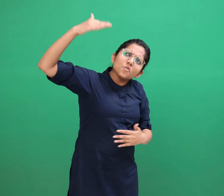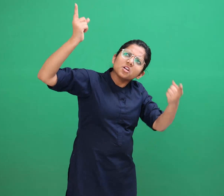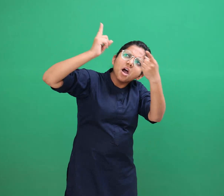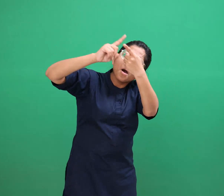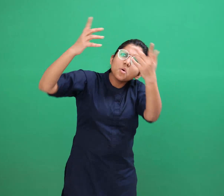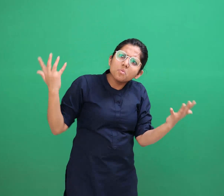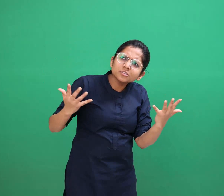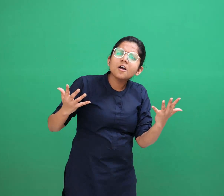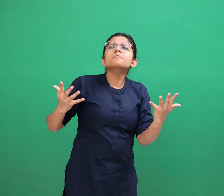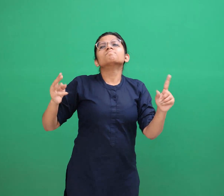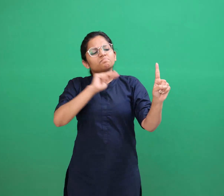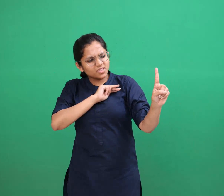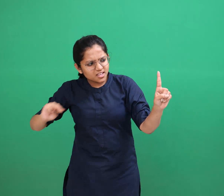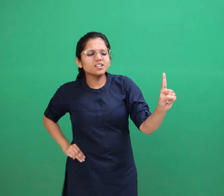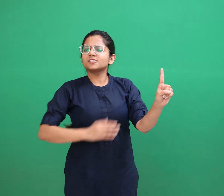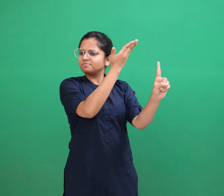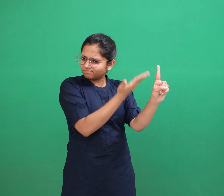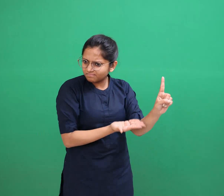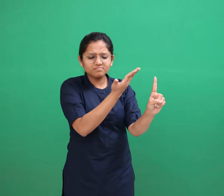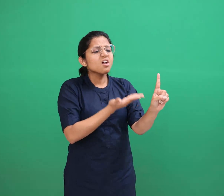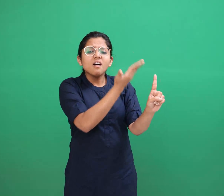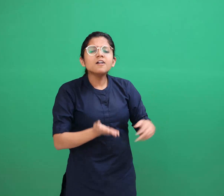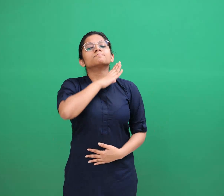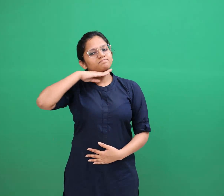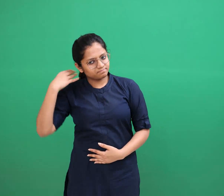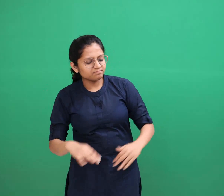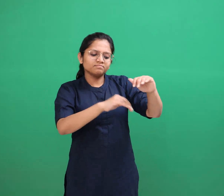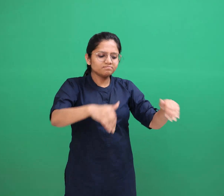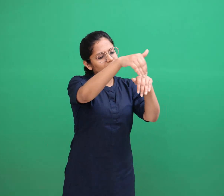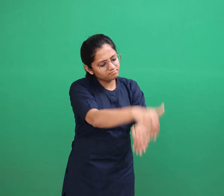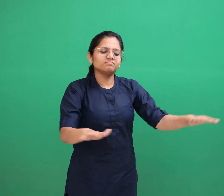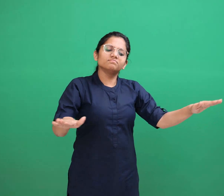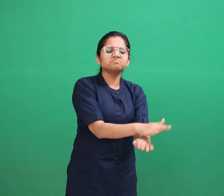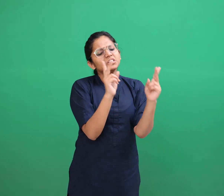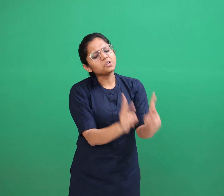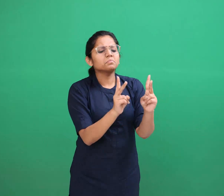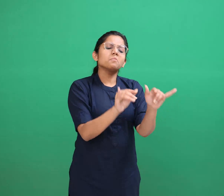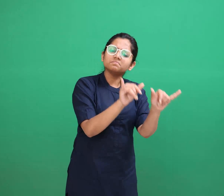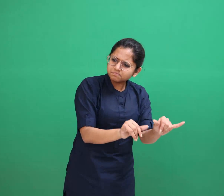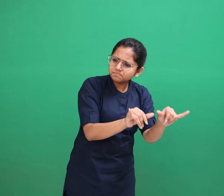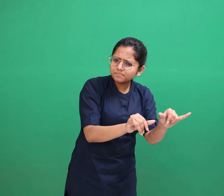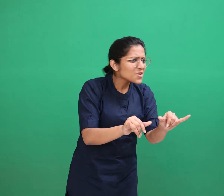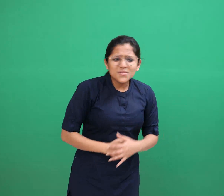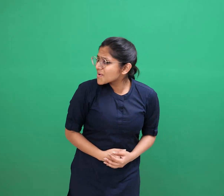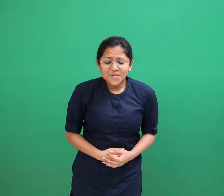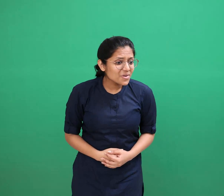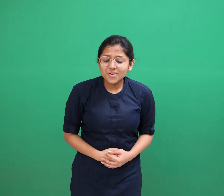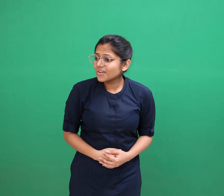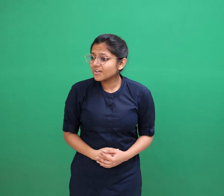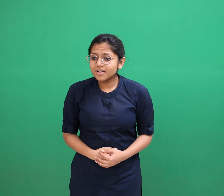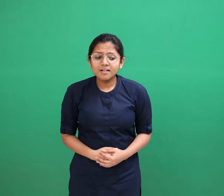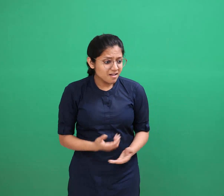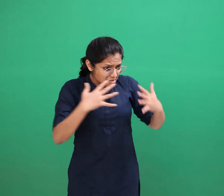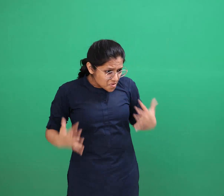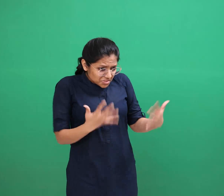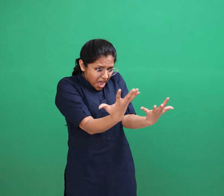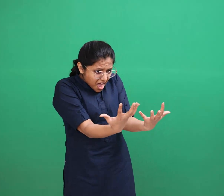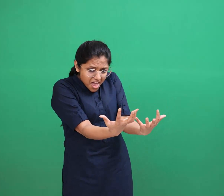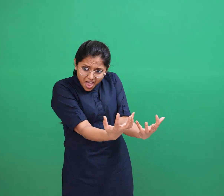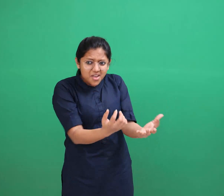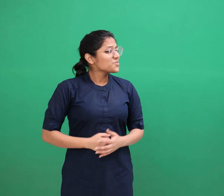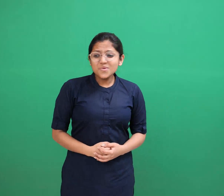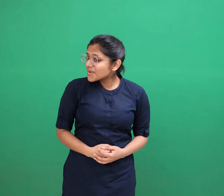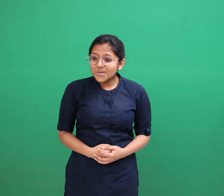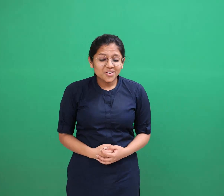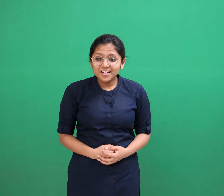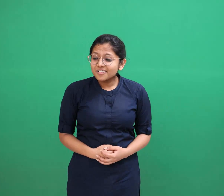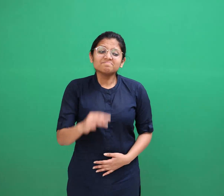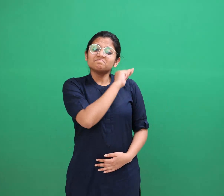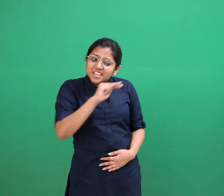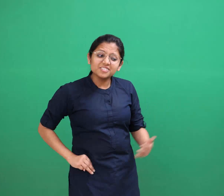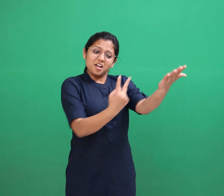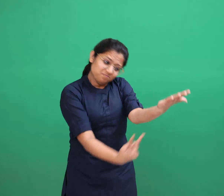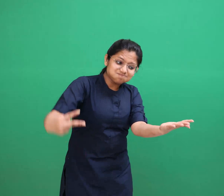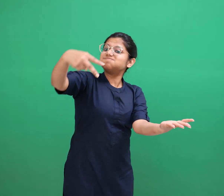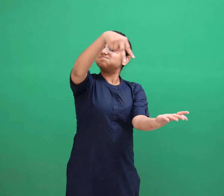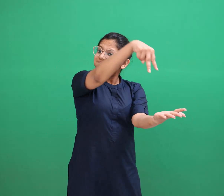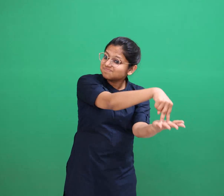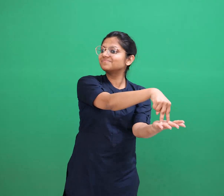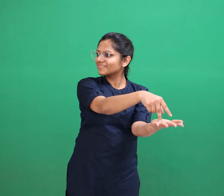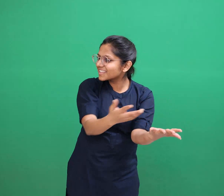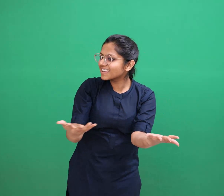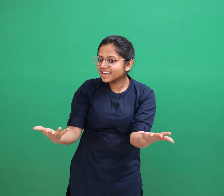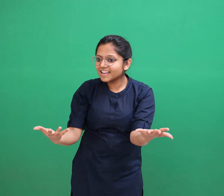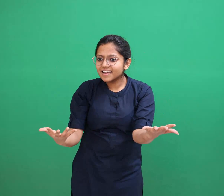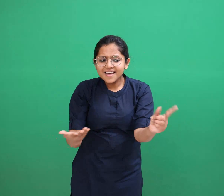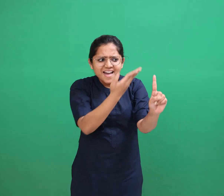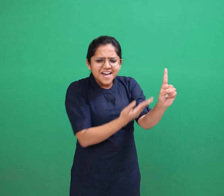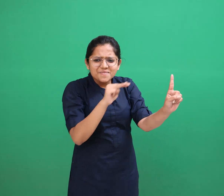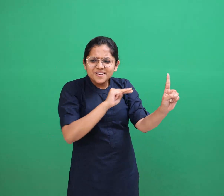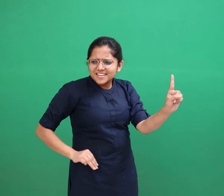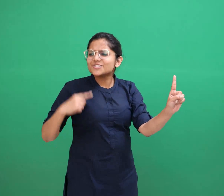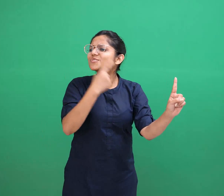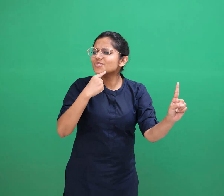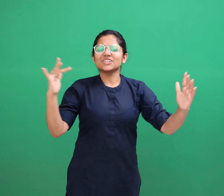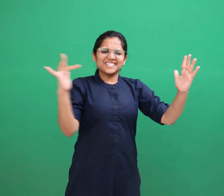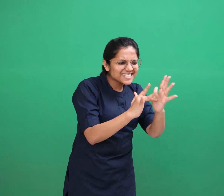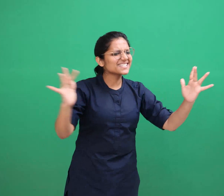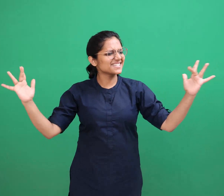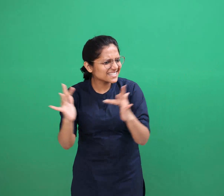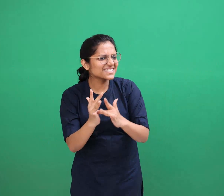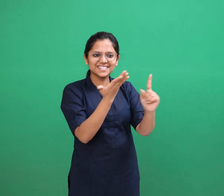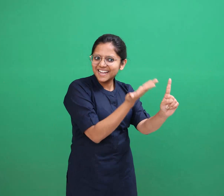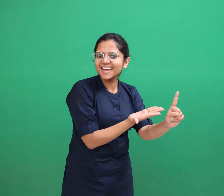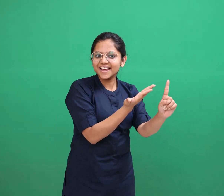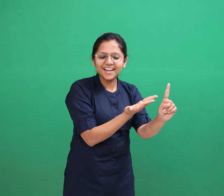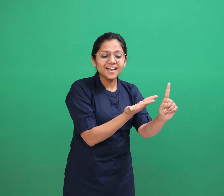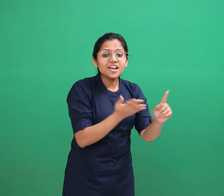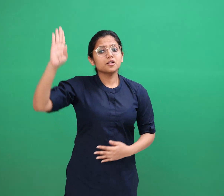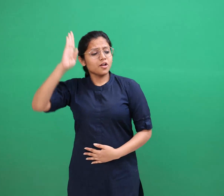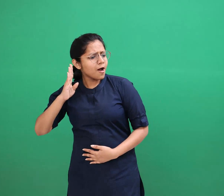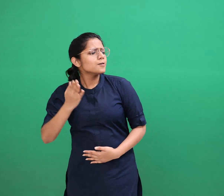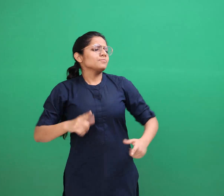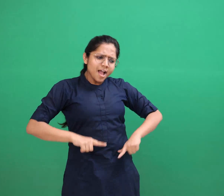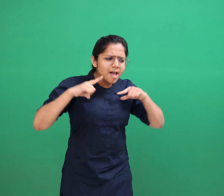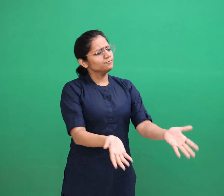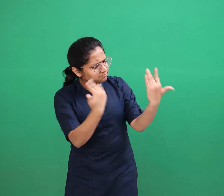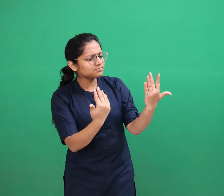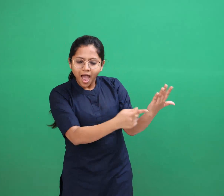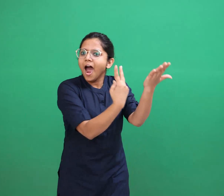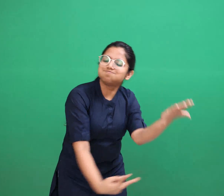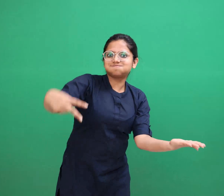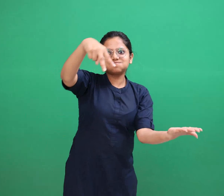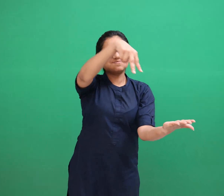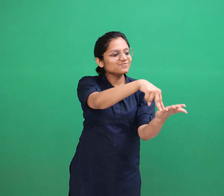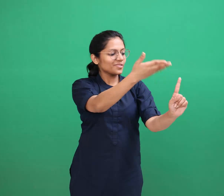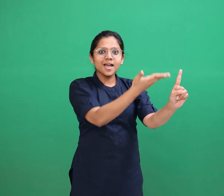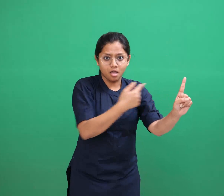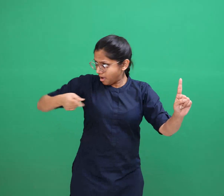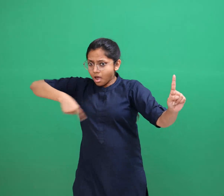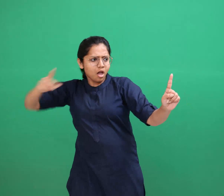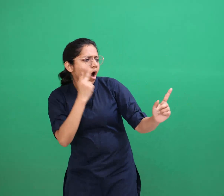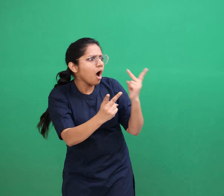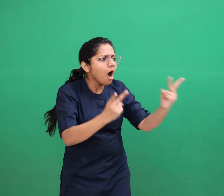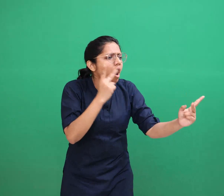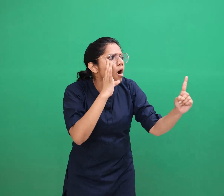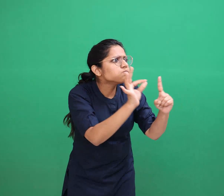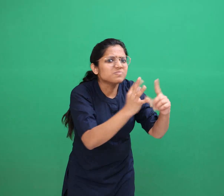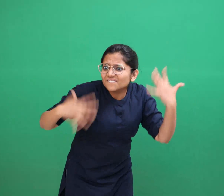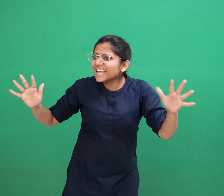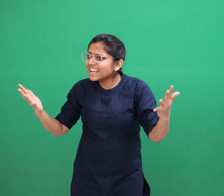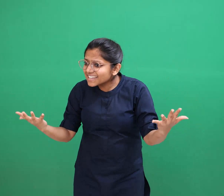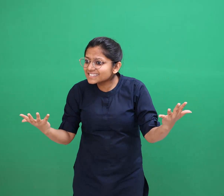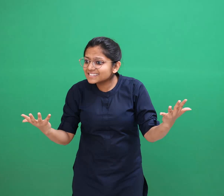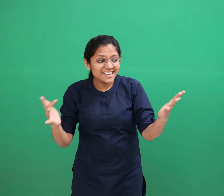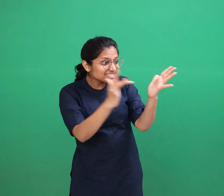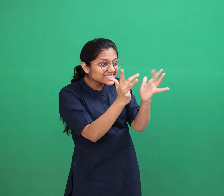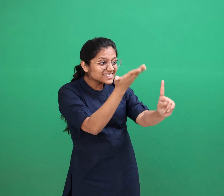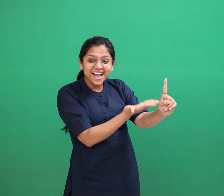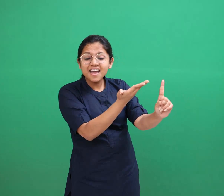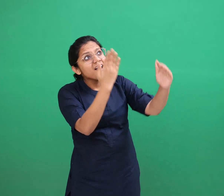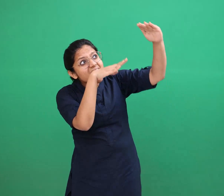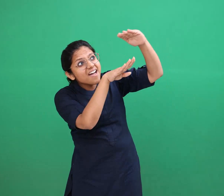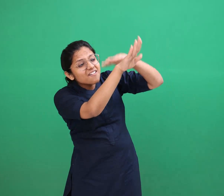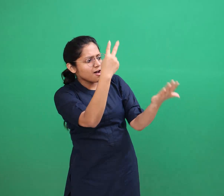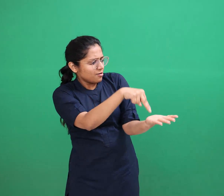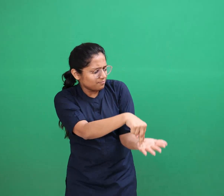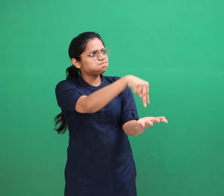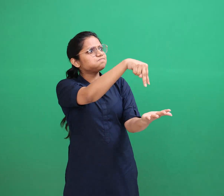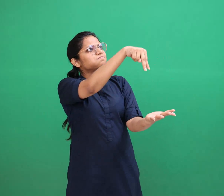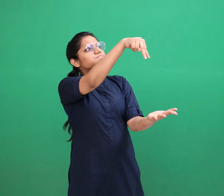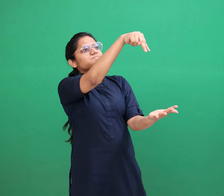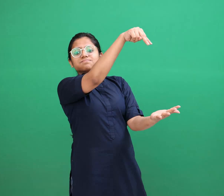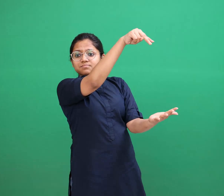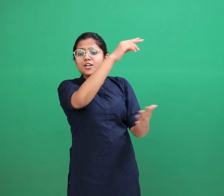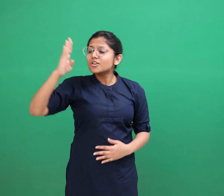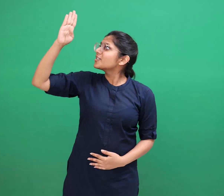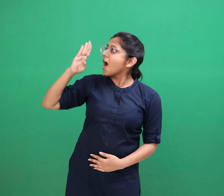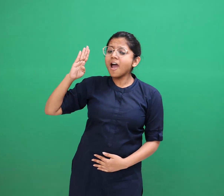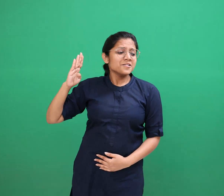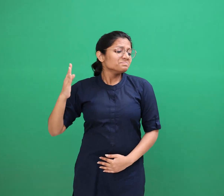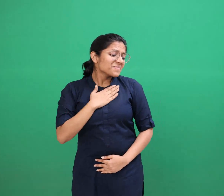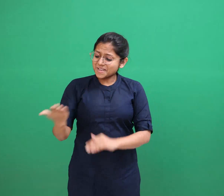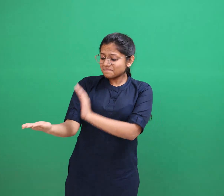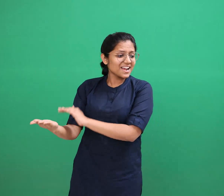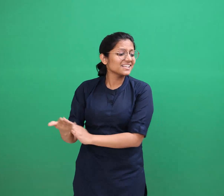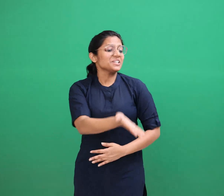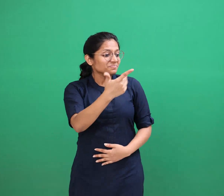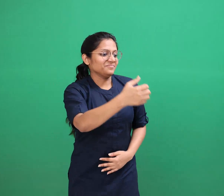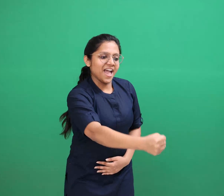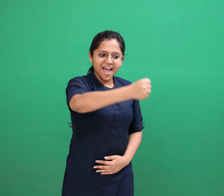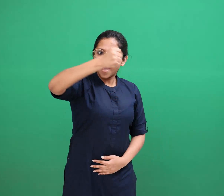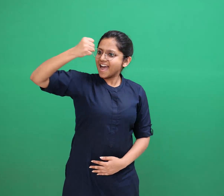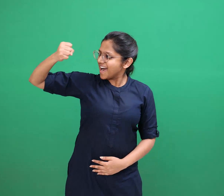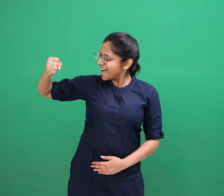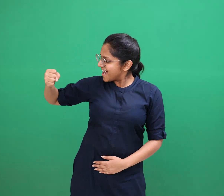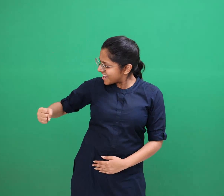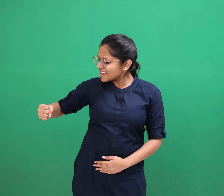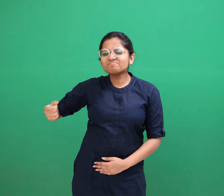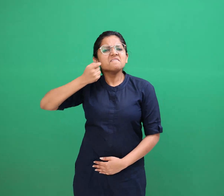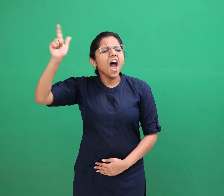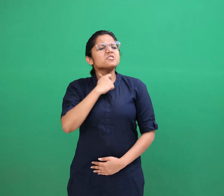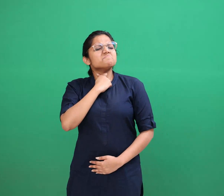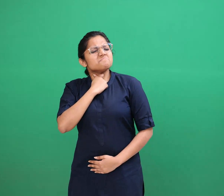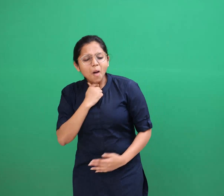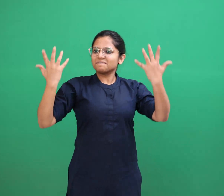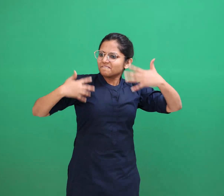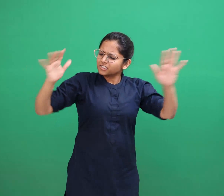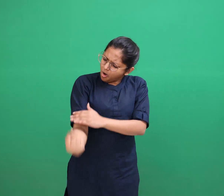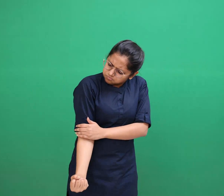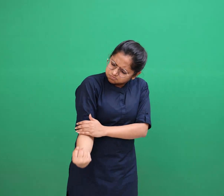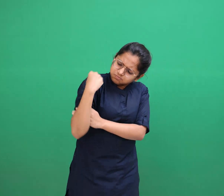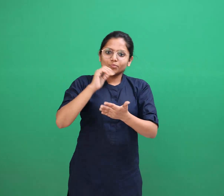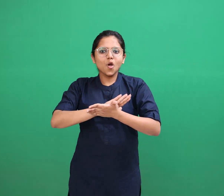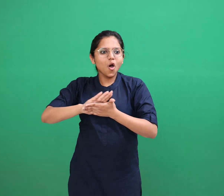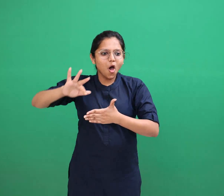Foreseeing this, David spoke about the resurrection of the Christ, that He was not abandoned to Hades, nor did His body see decay. God has raised this Jesus to life, to which we are all witnesses.